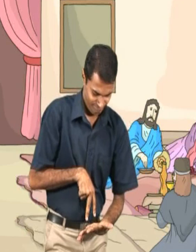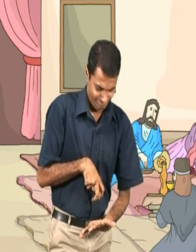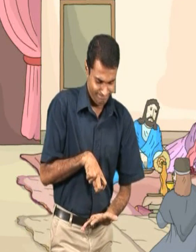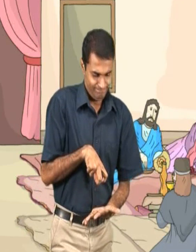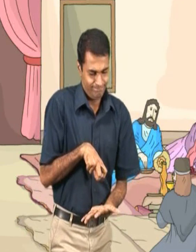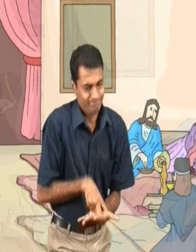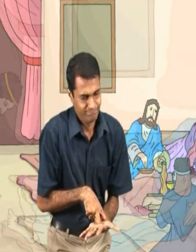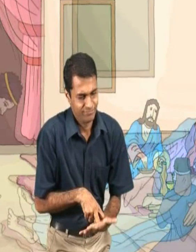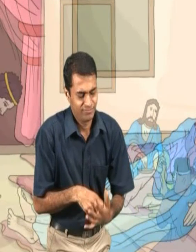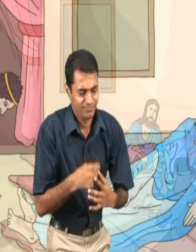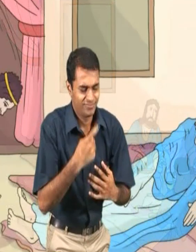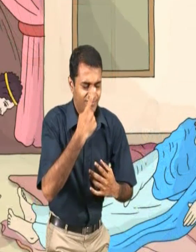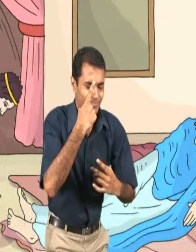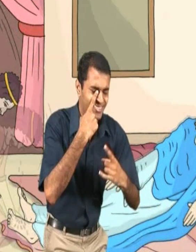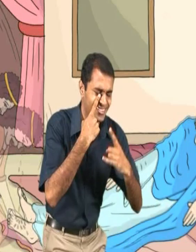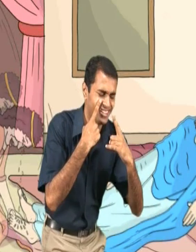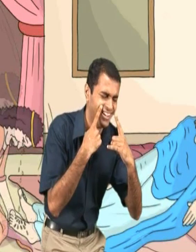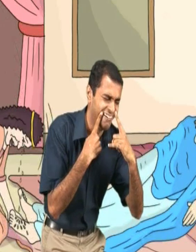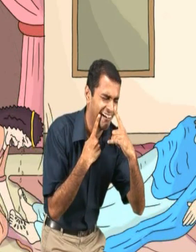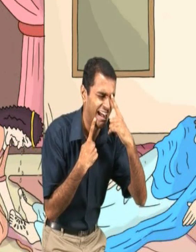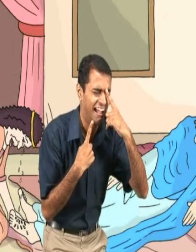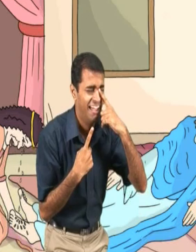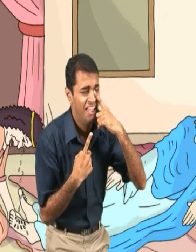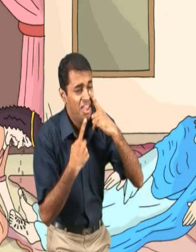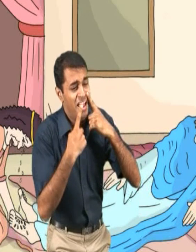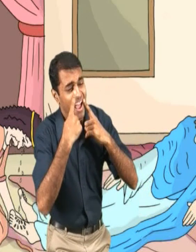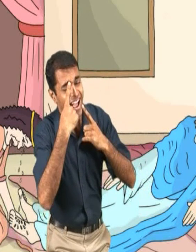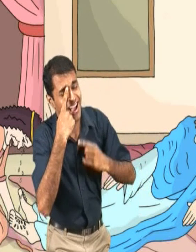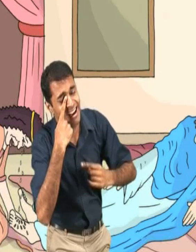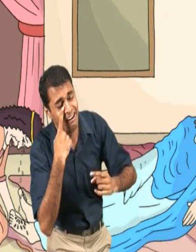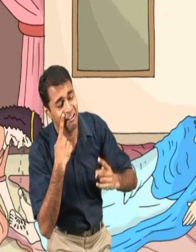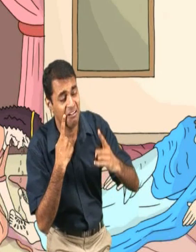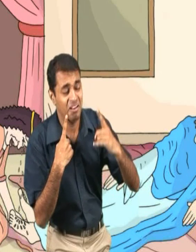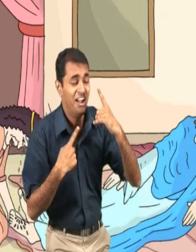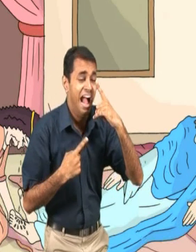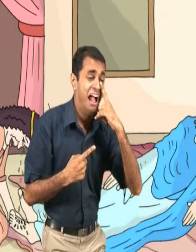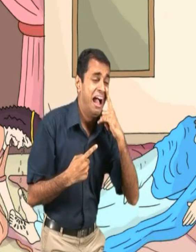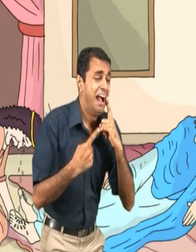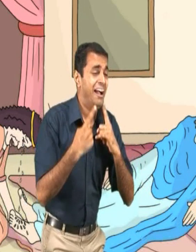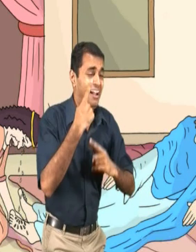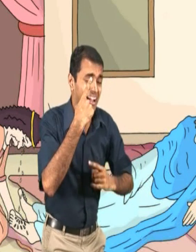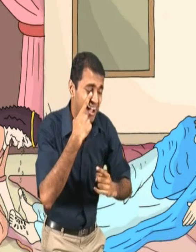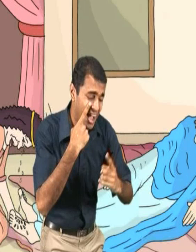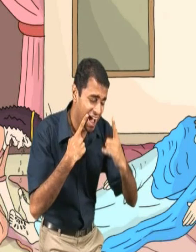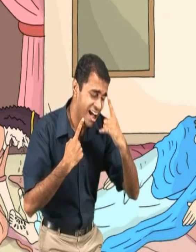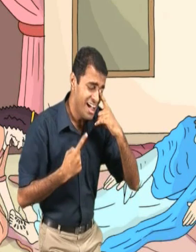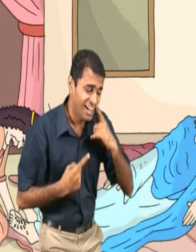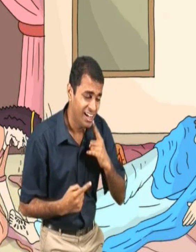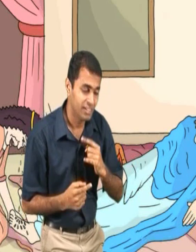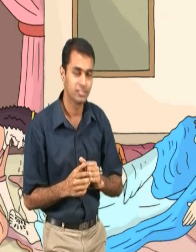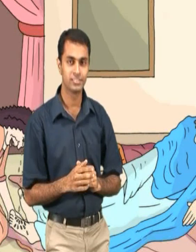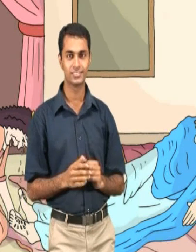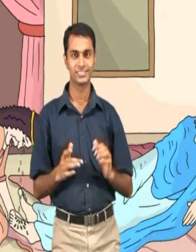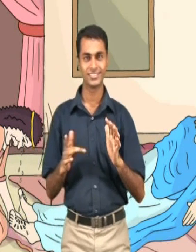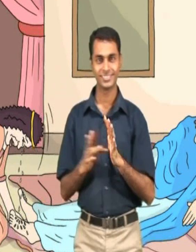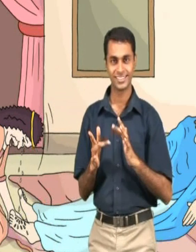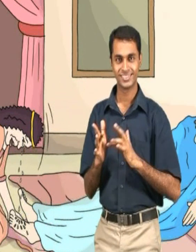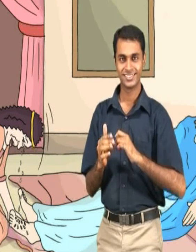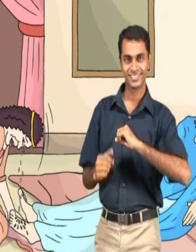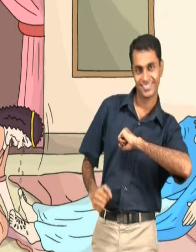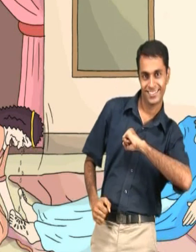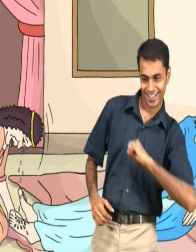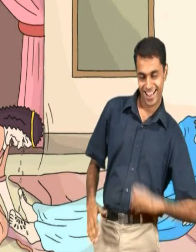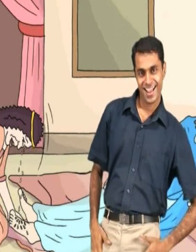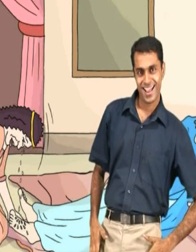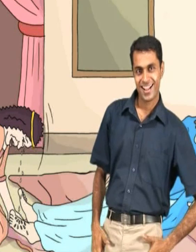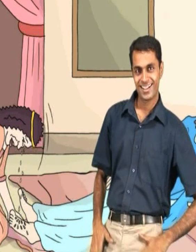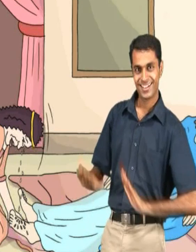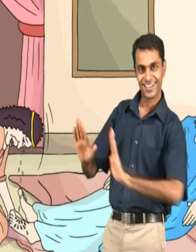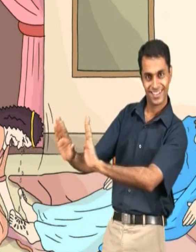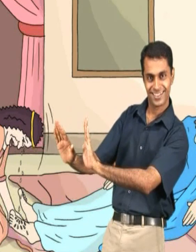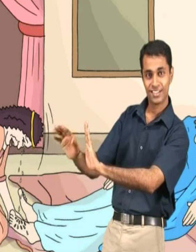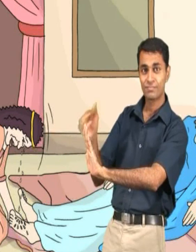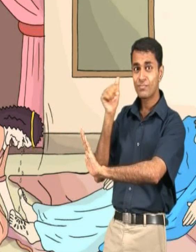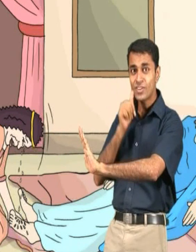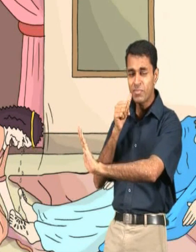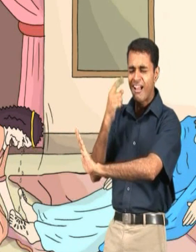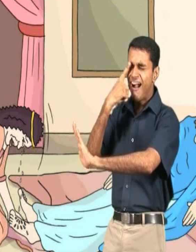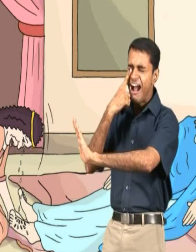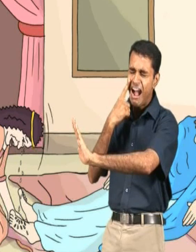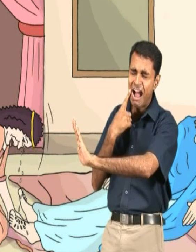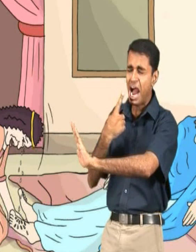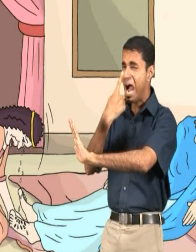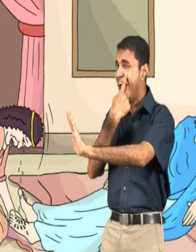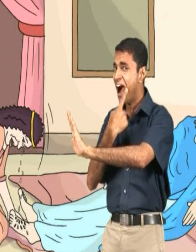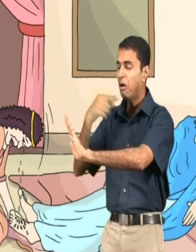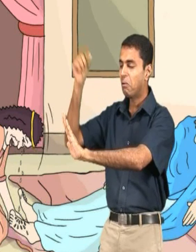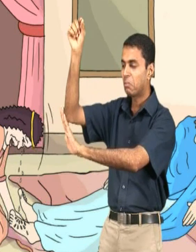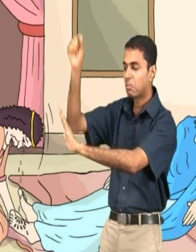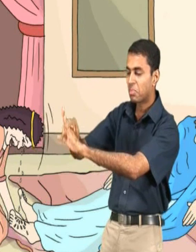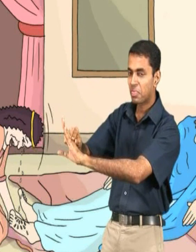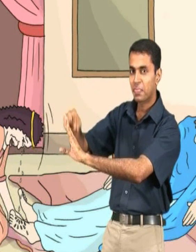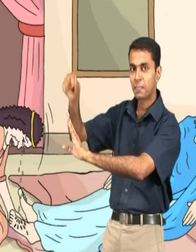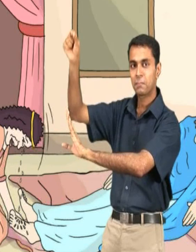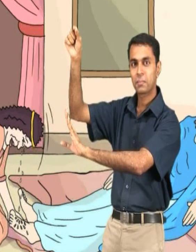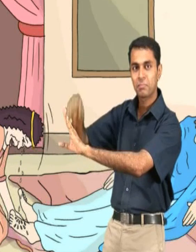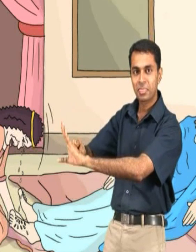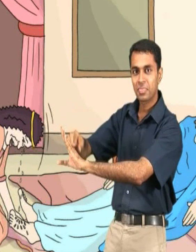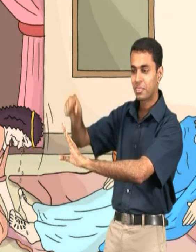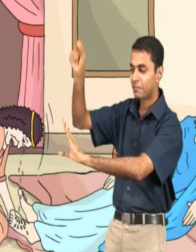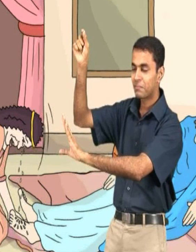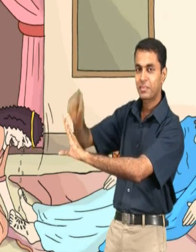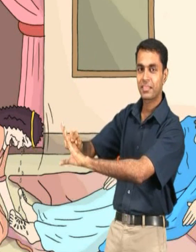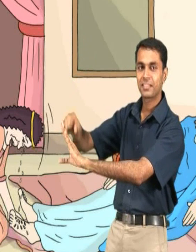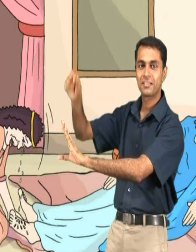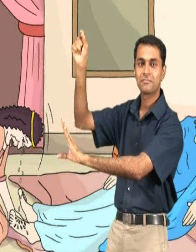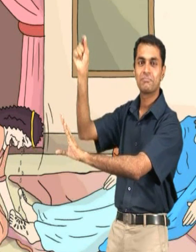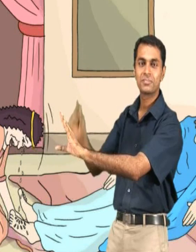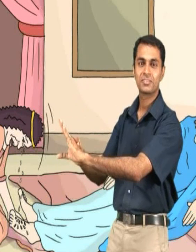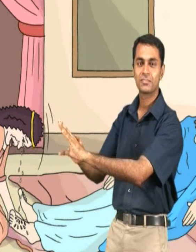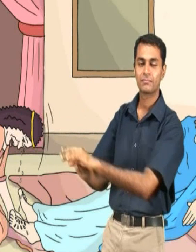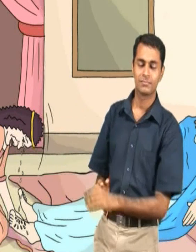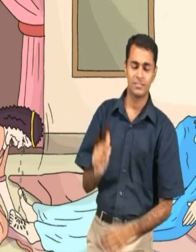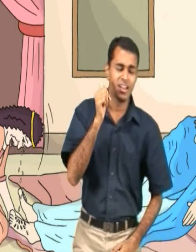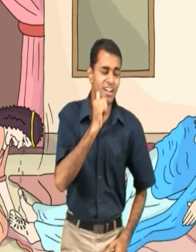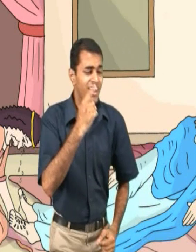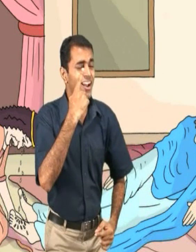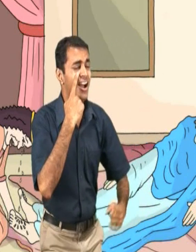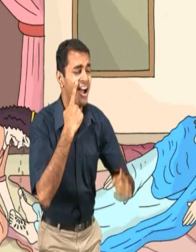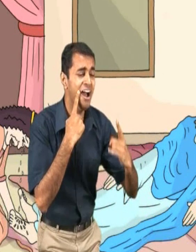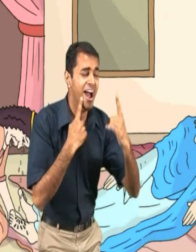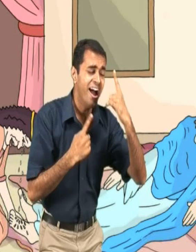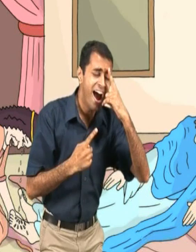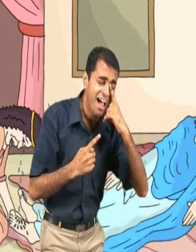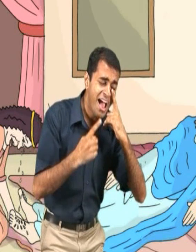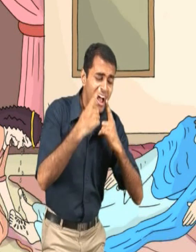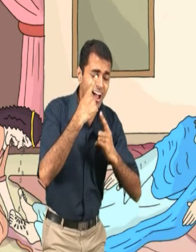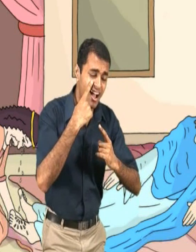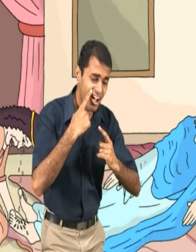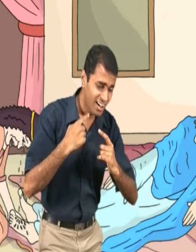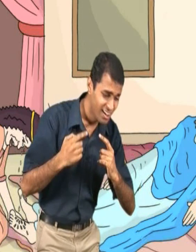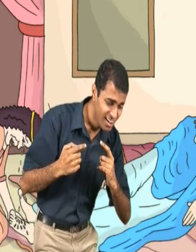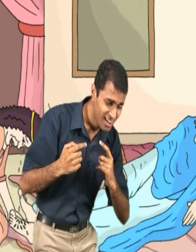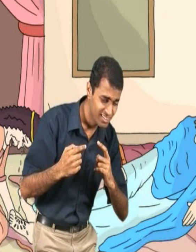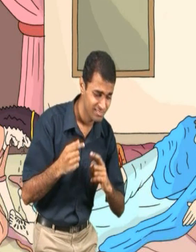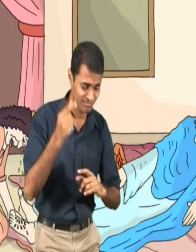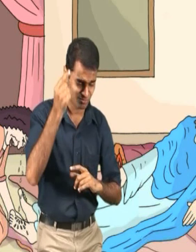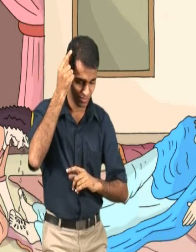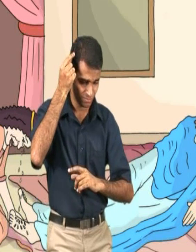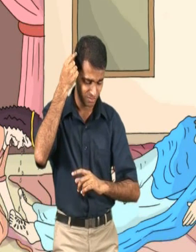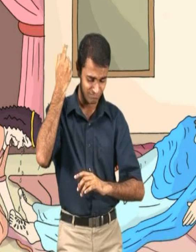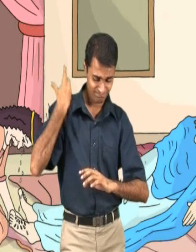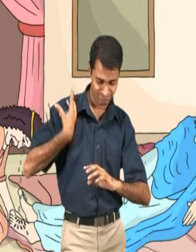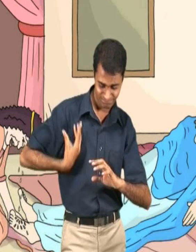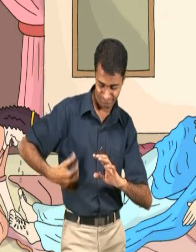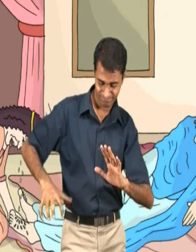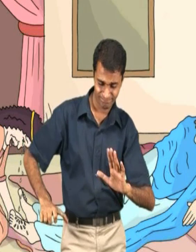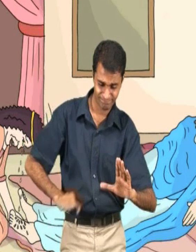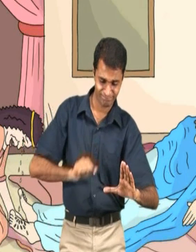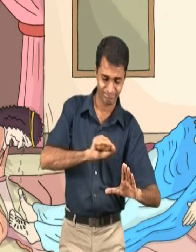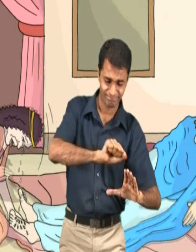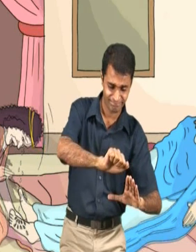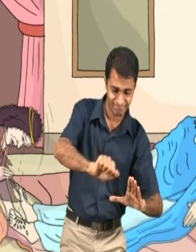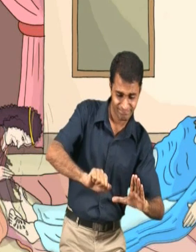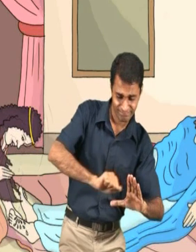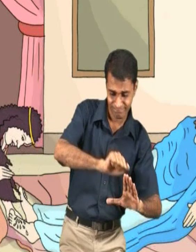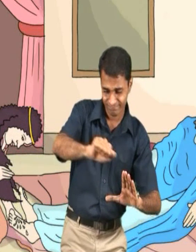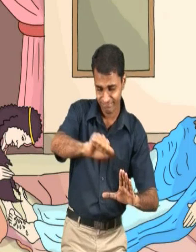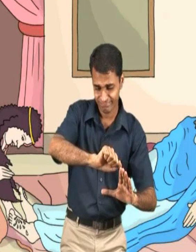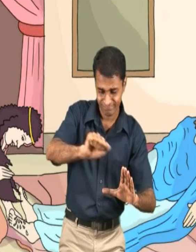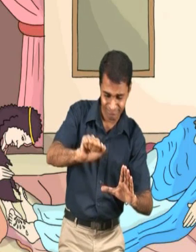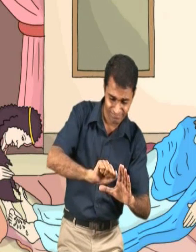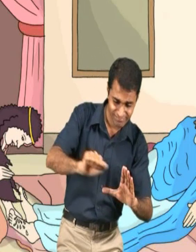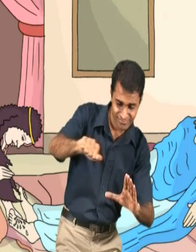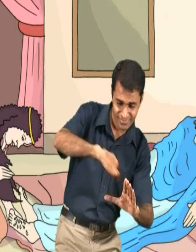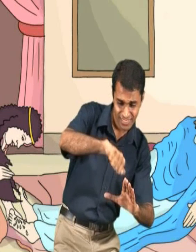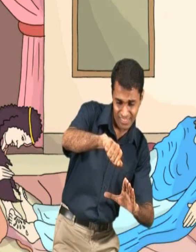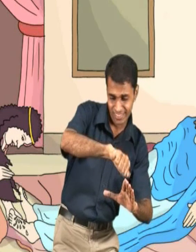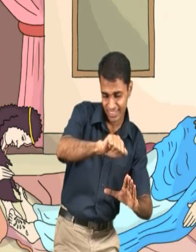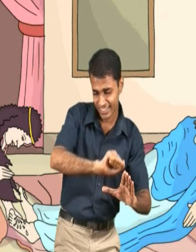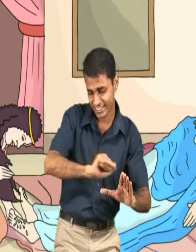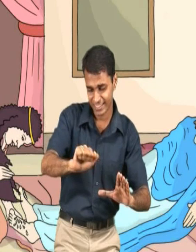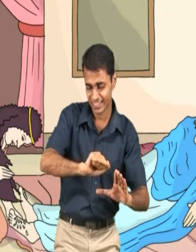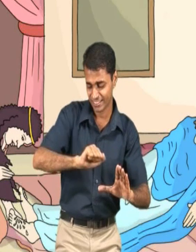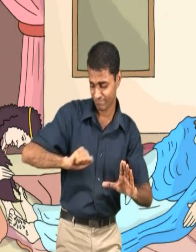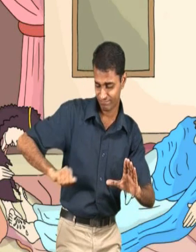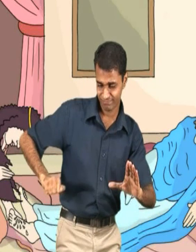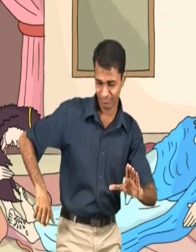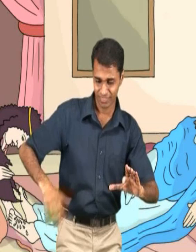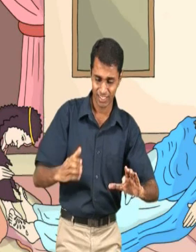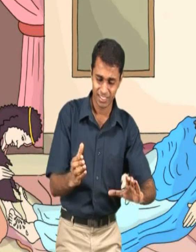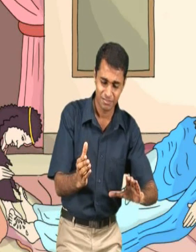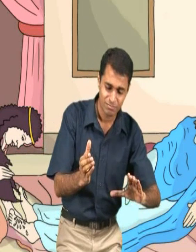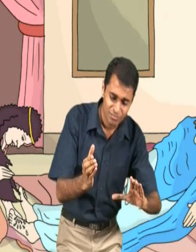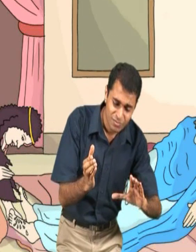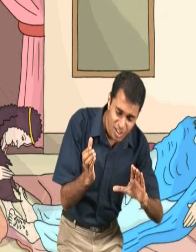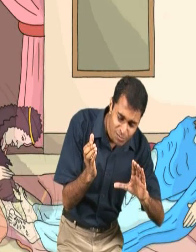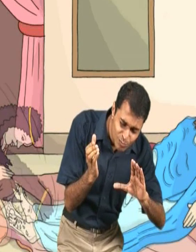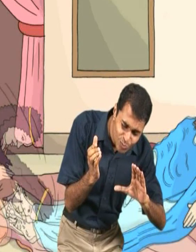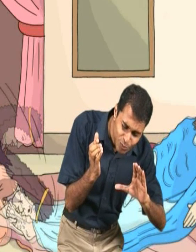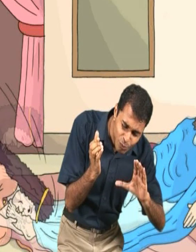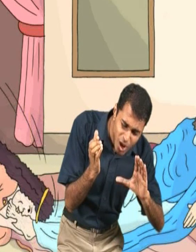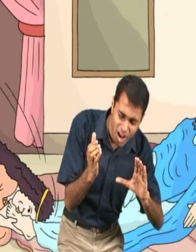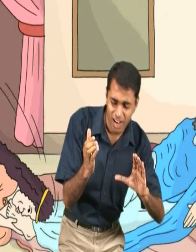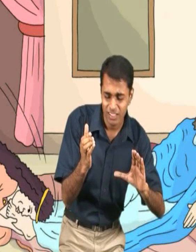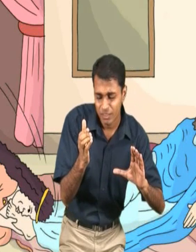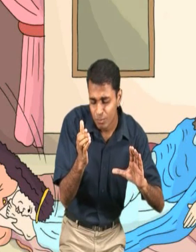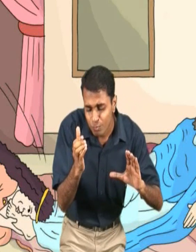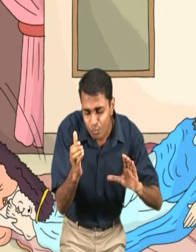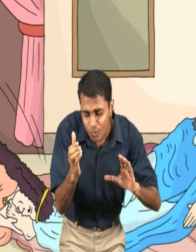As she stood behind Him at His feet weeping, she began to wet His feet with her tears and wipe them with her hair.